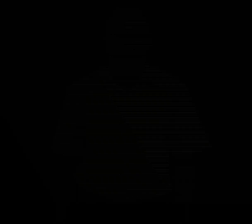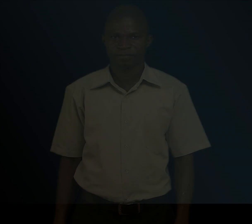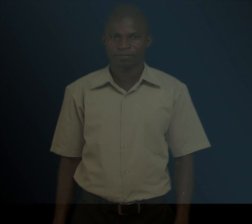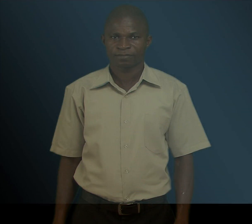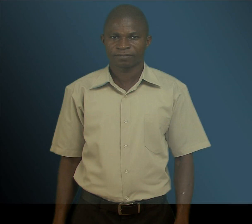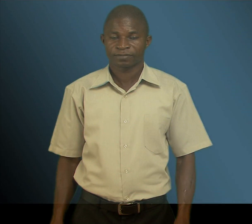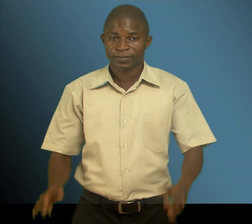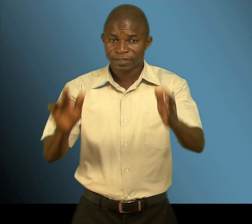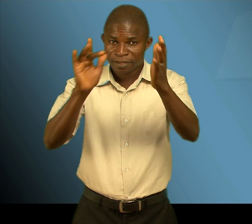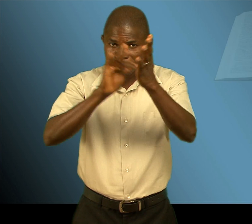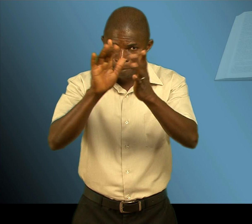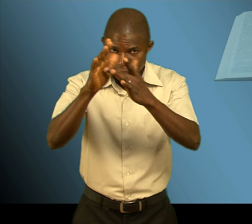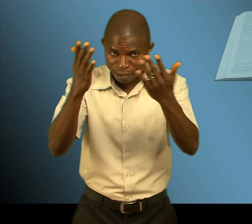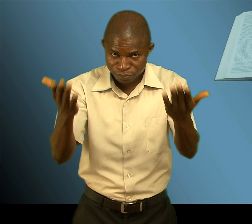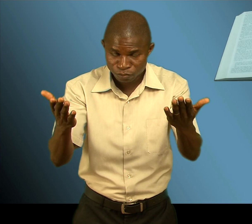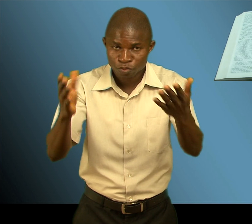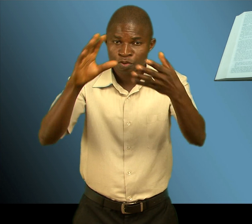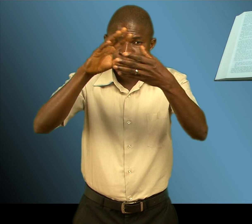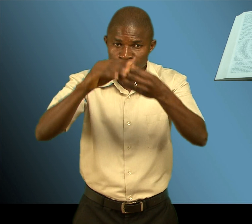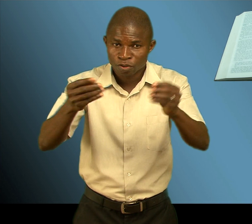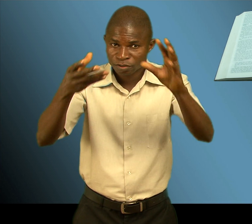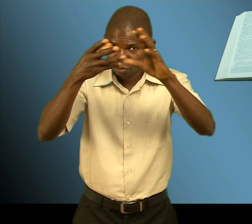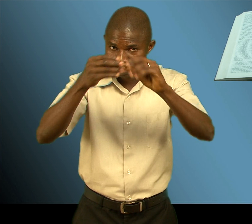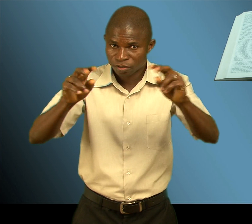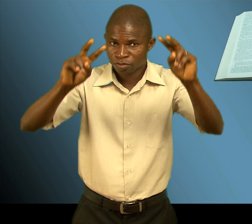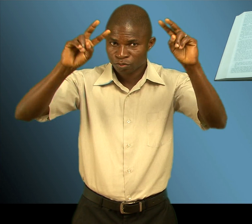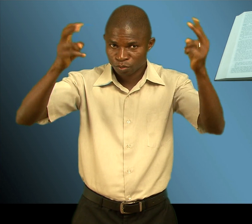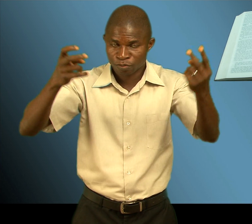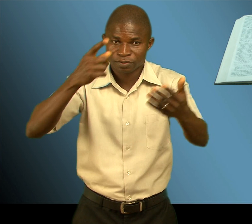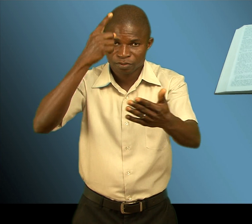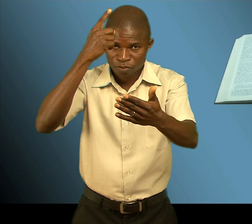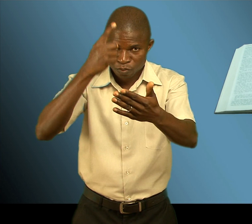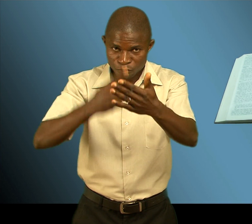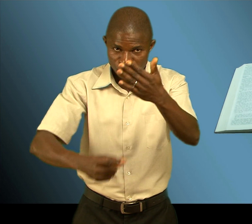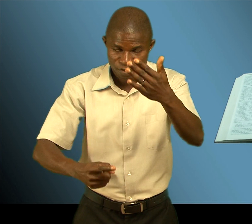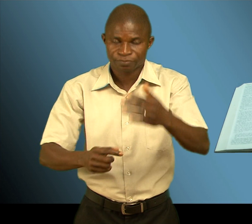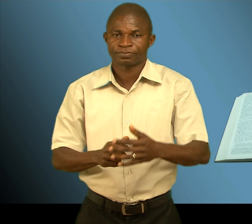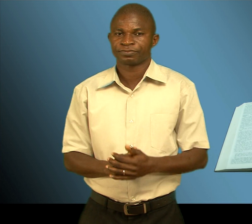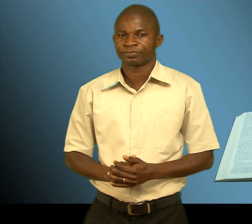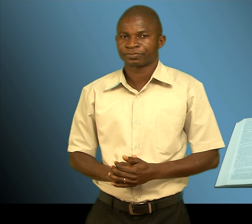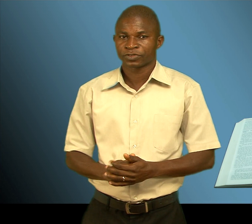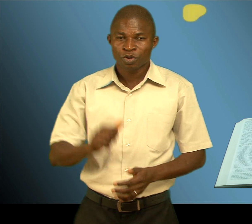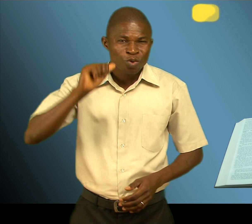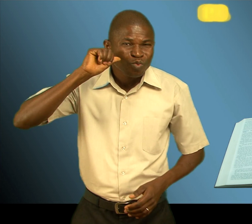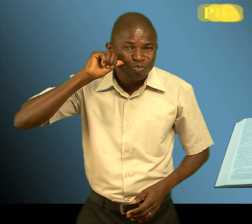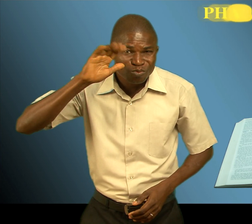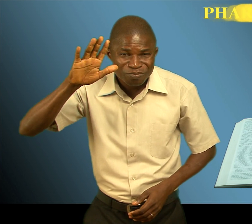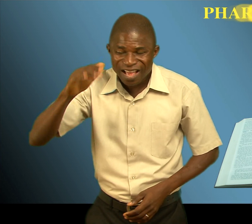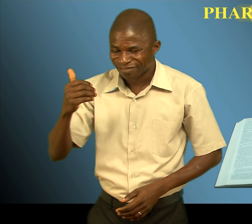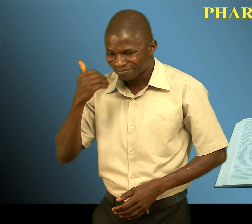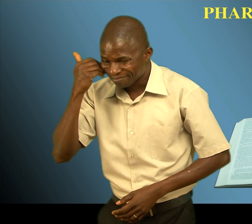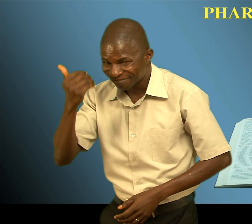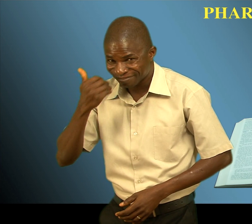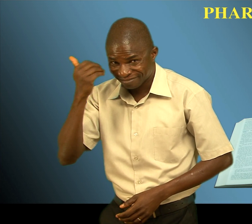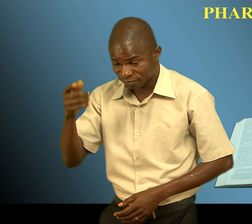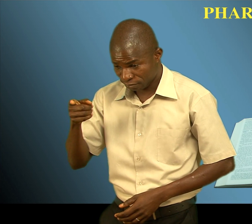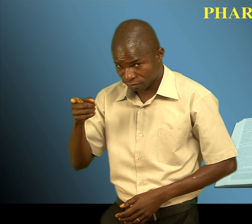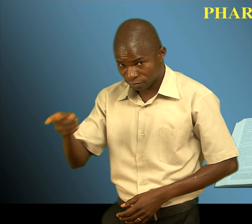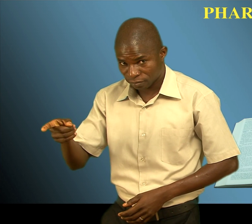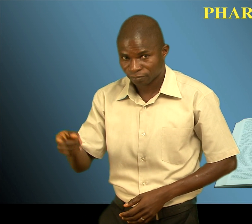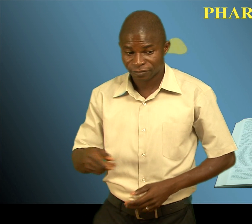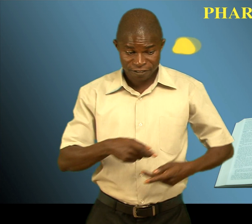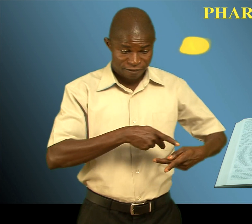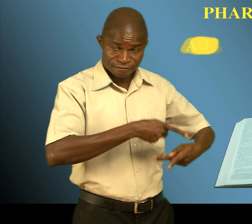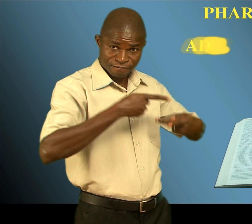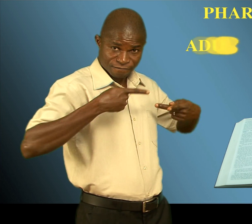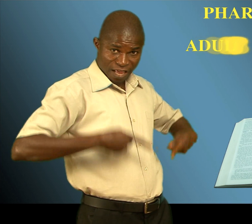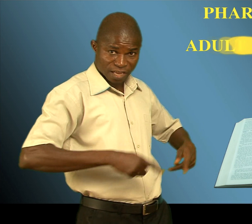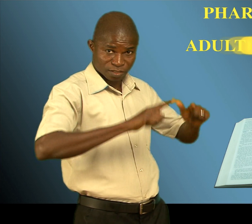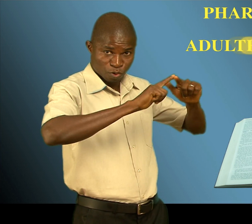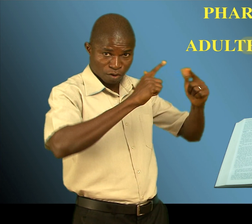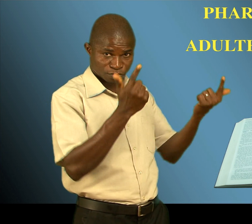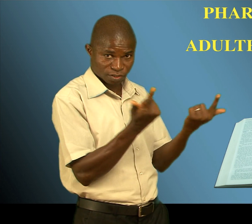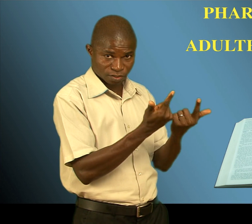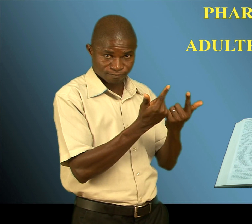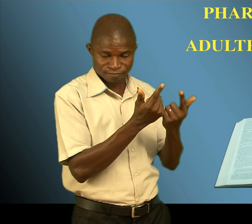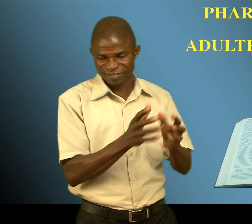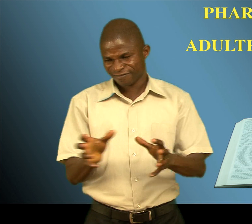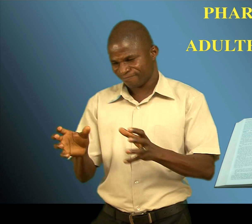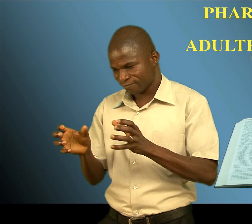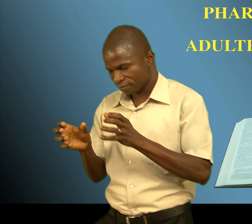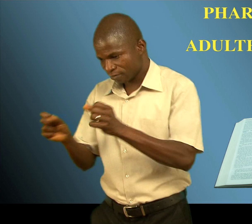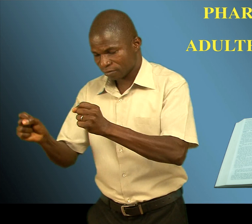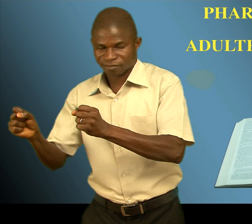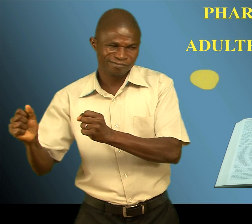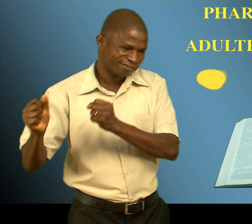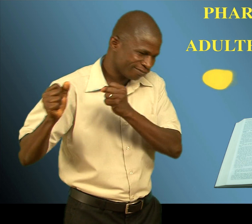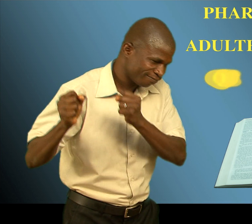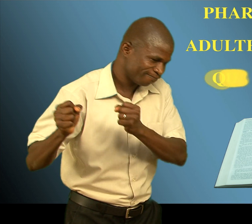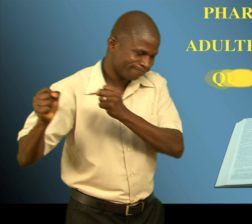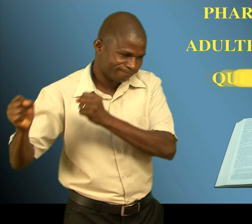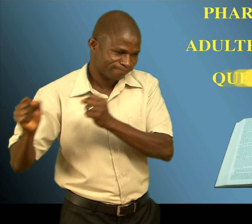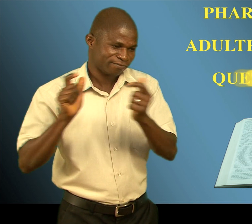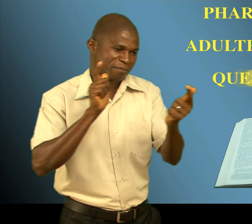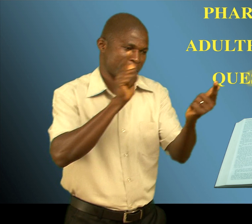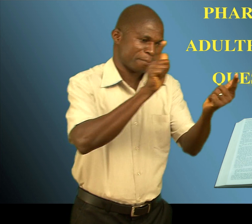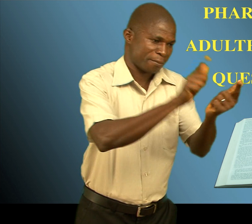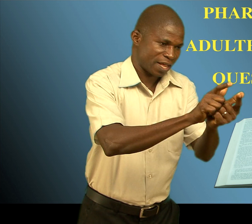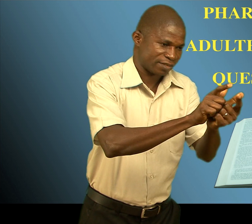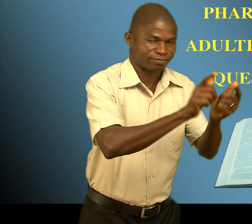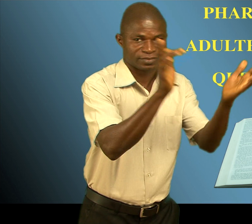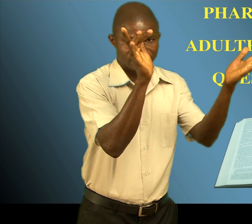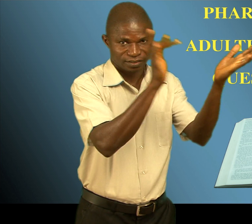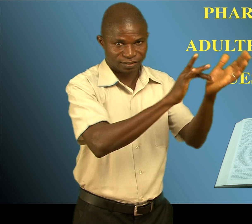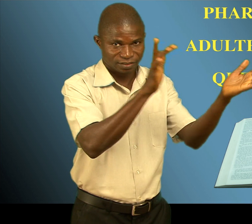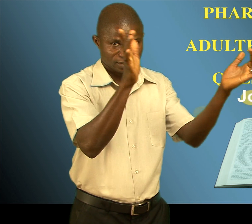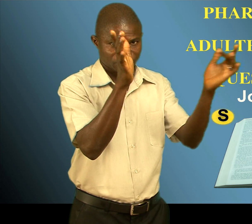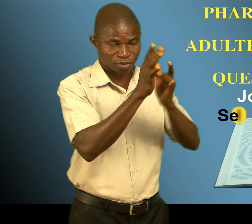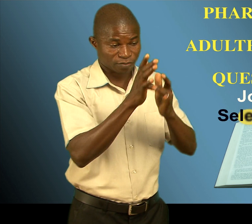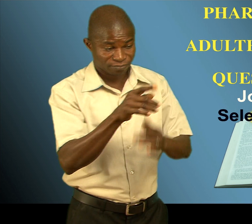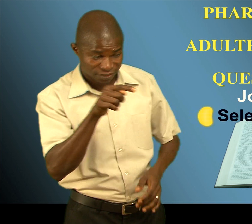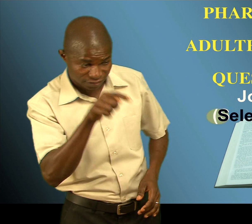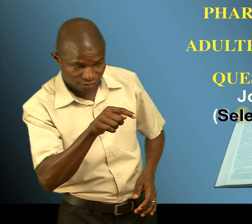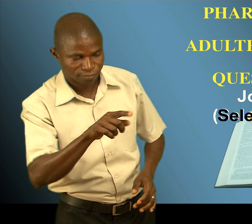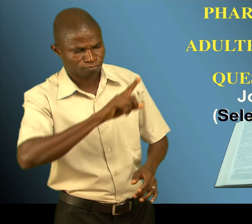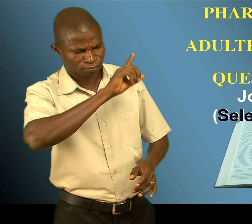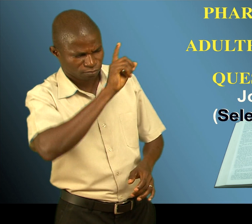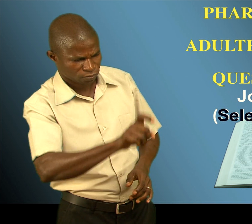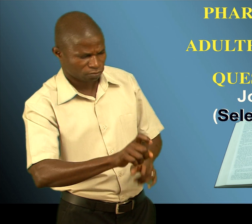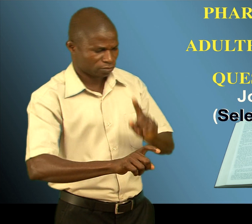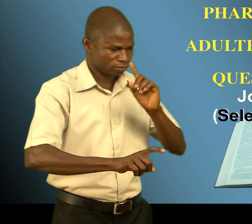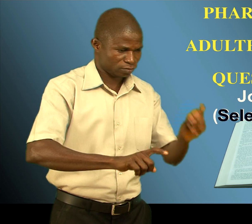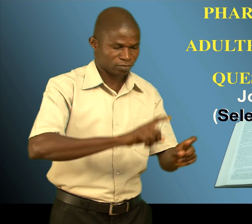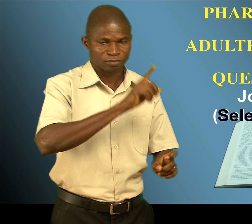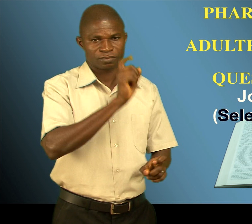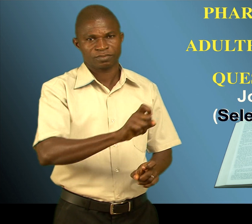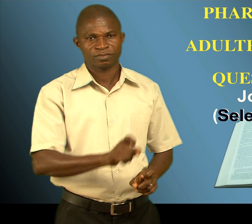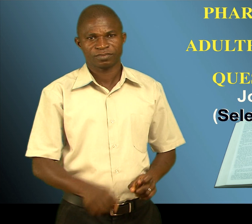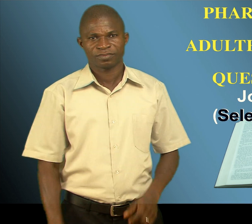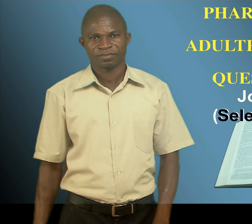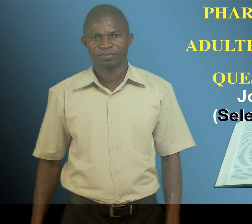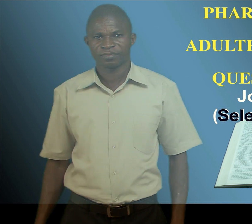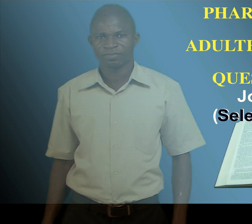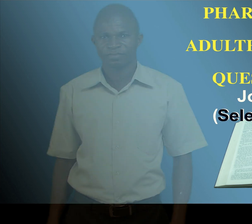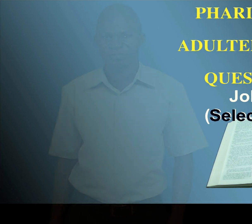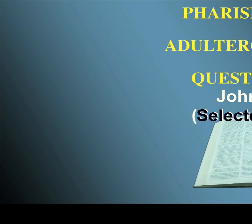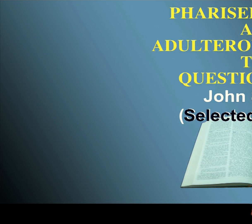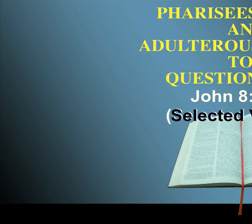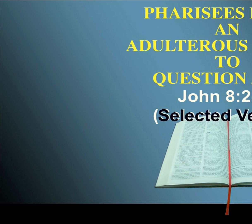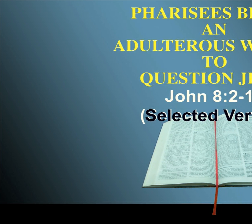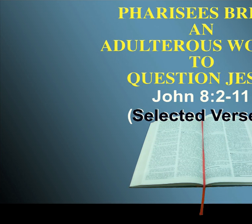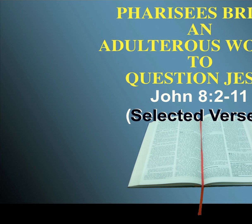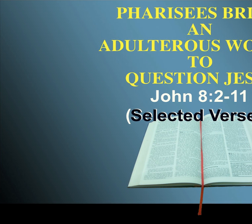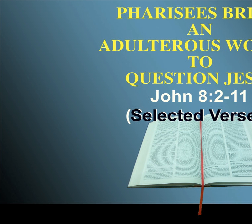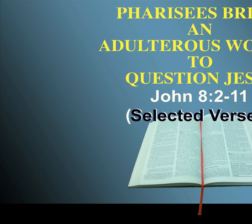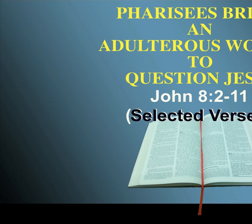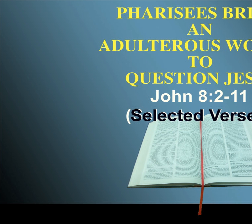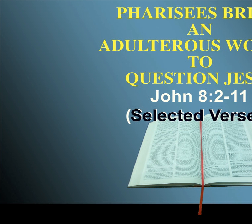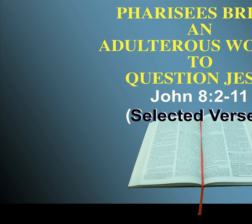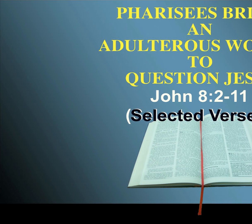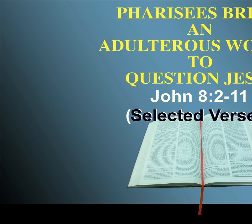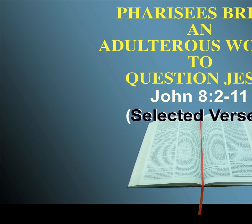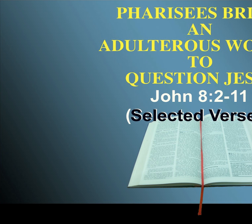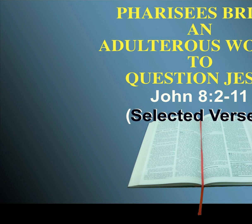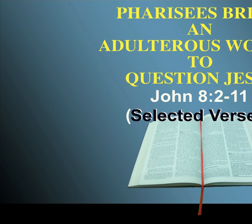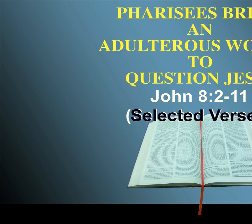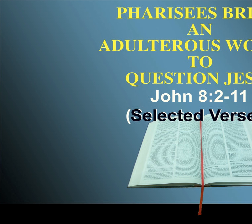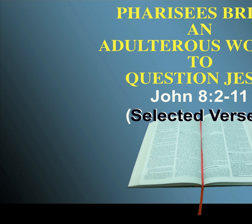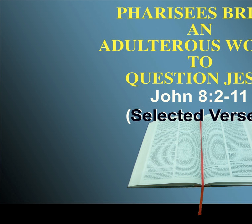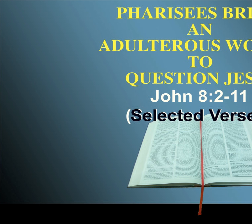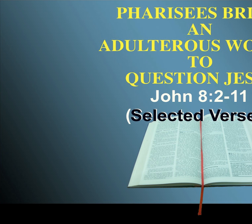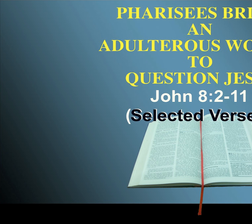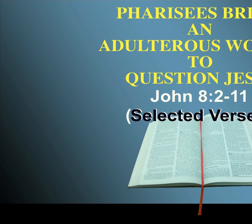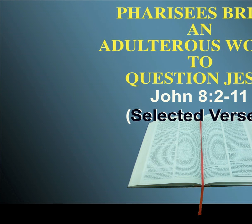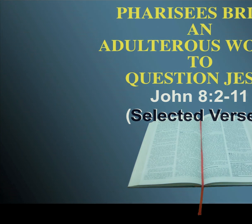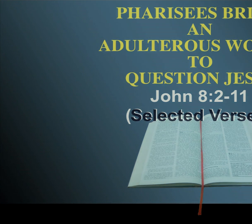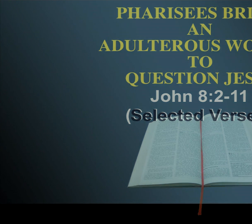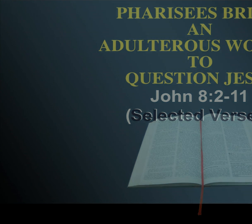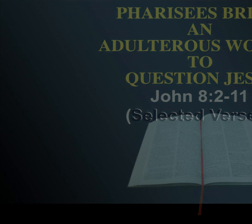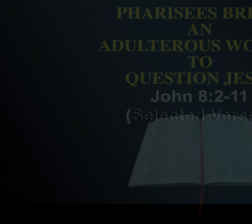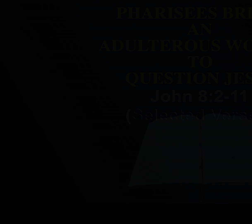Pharisees bring an adulterous woman to question Jesus